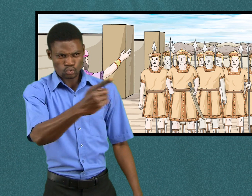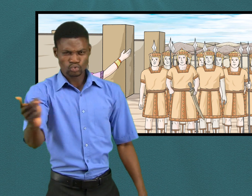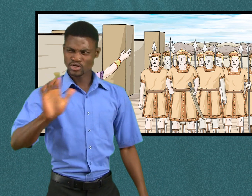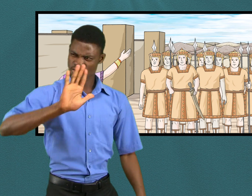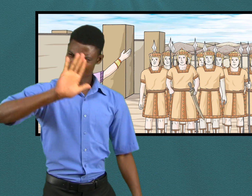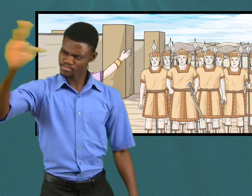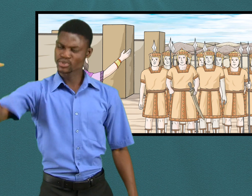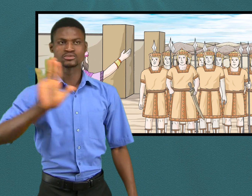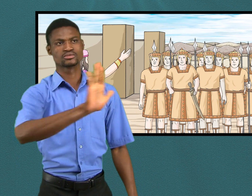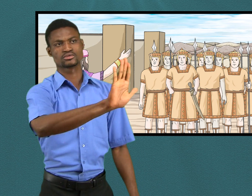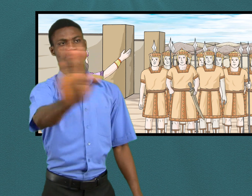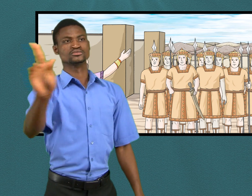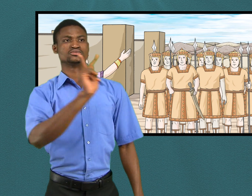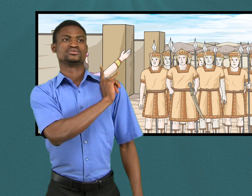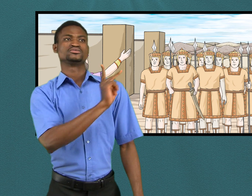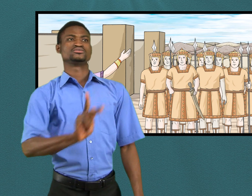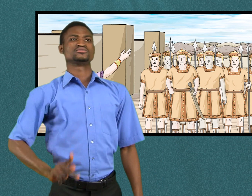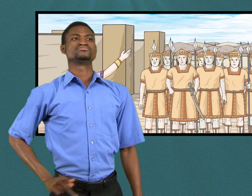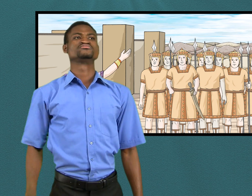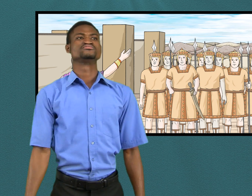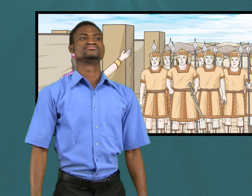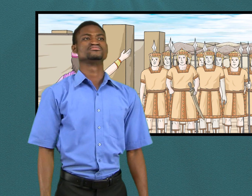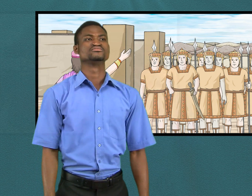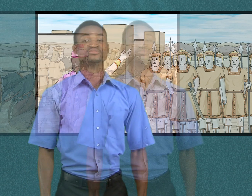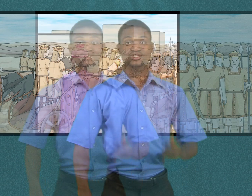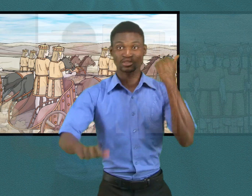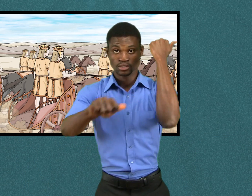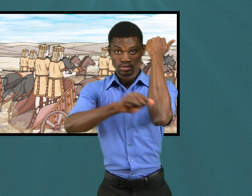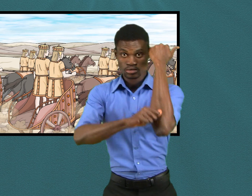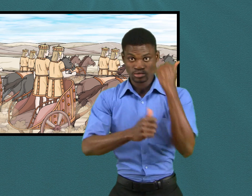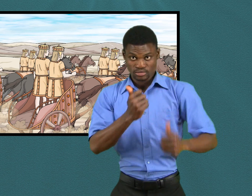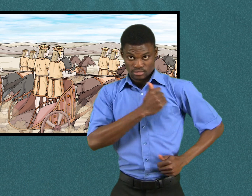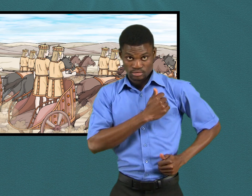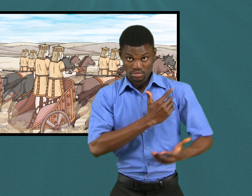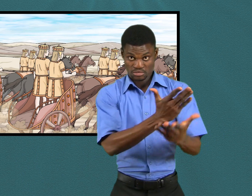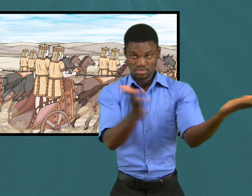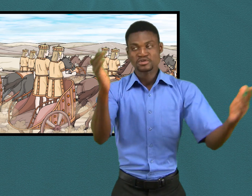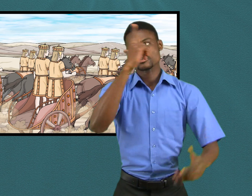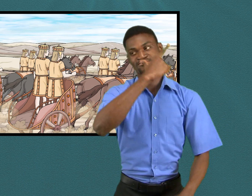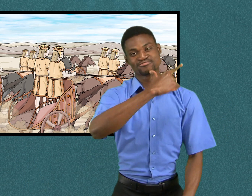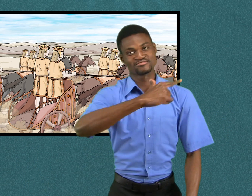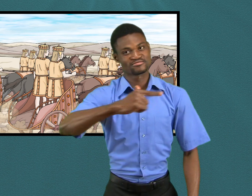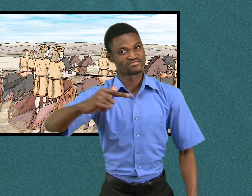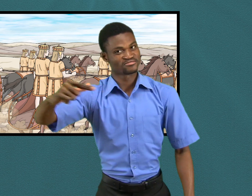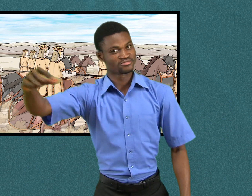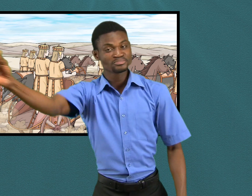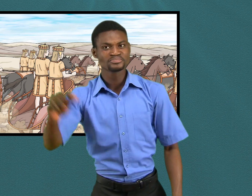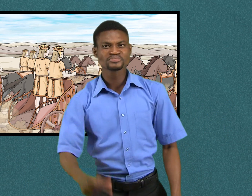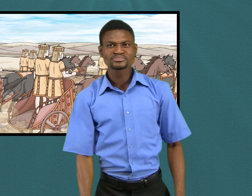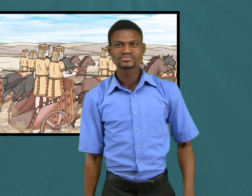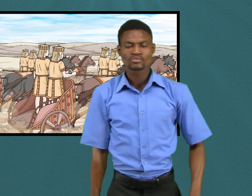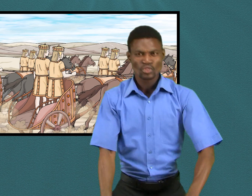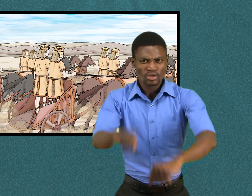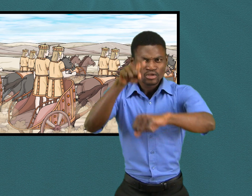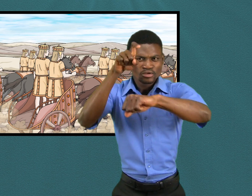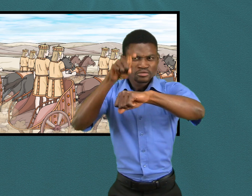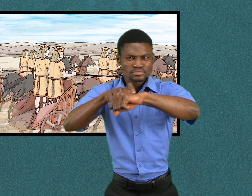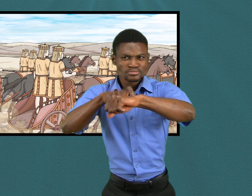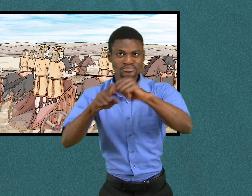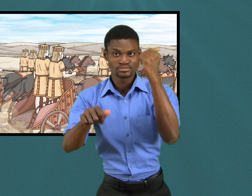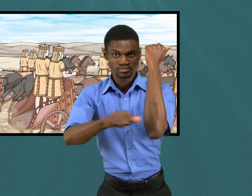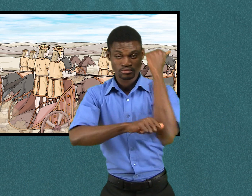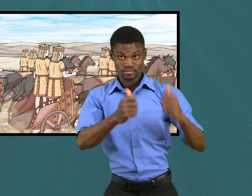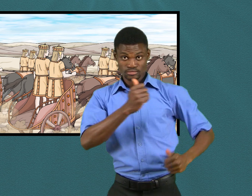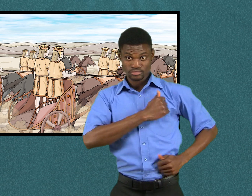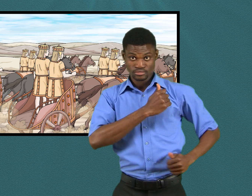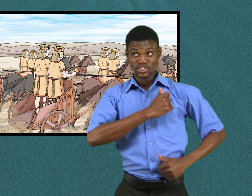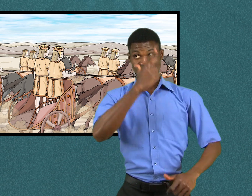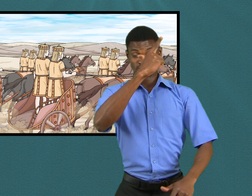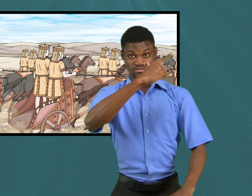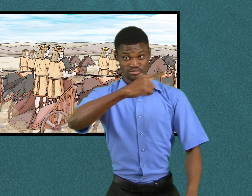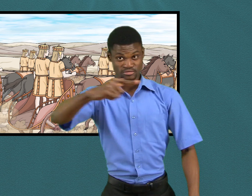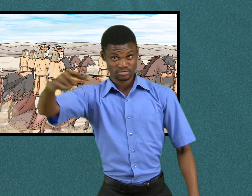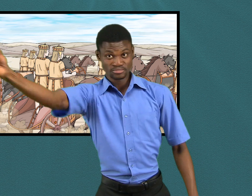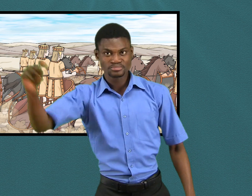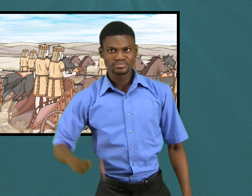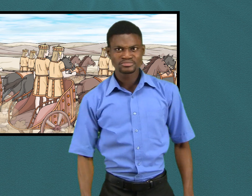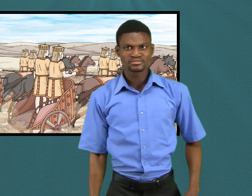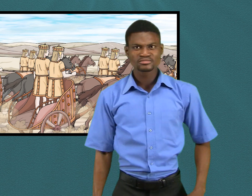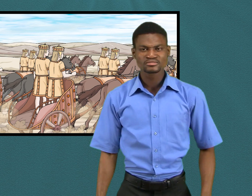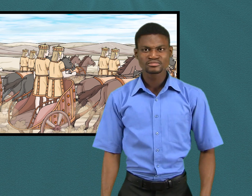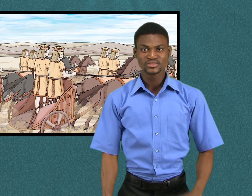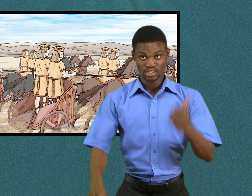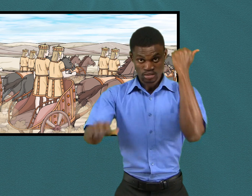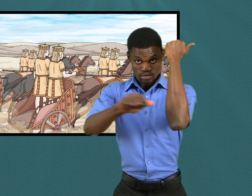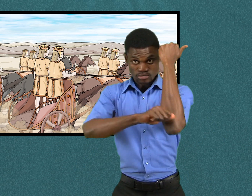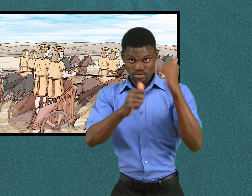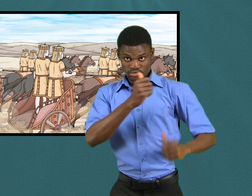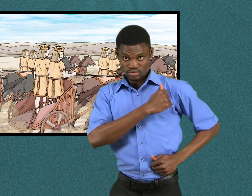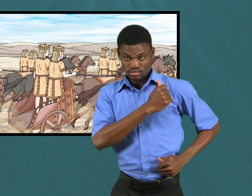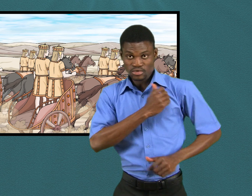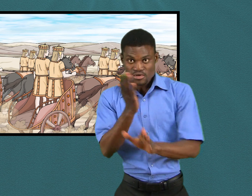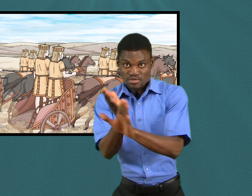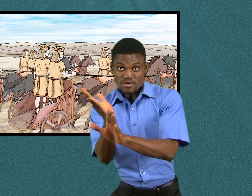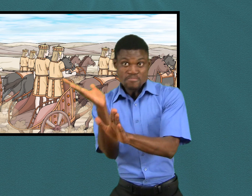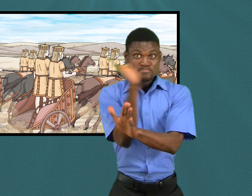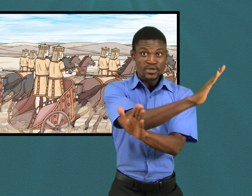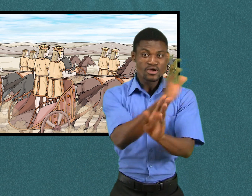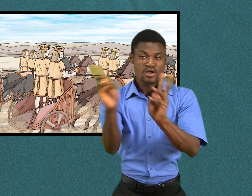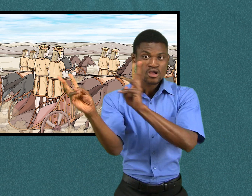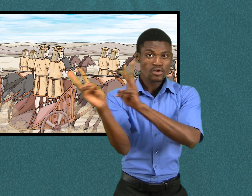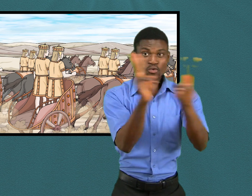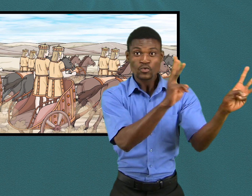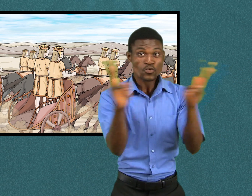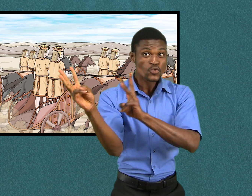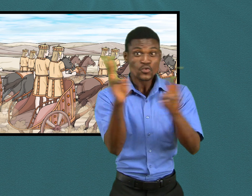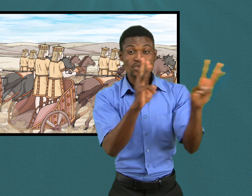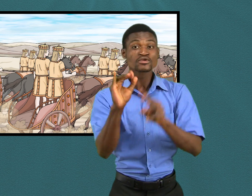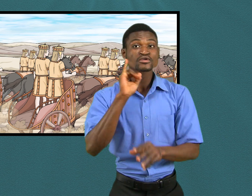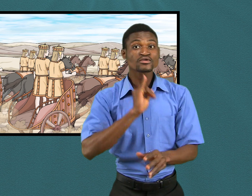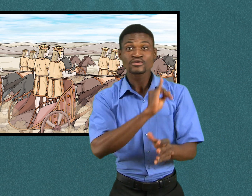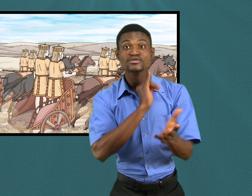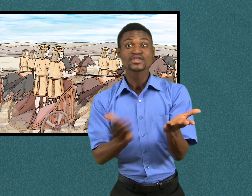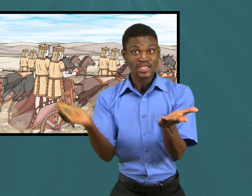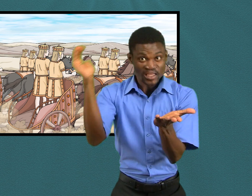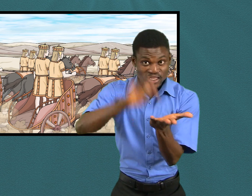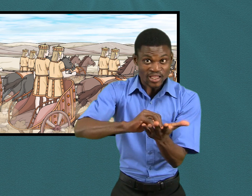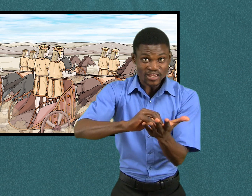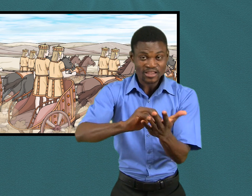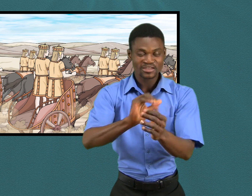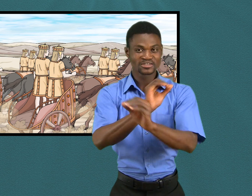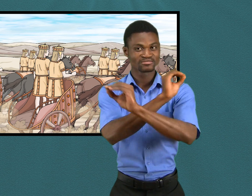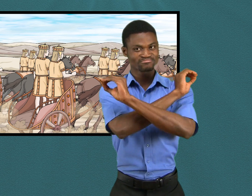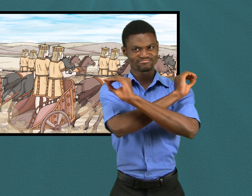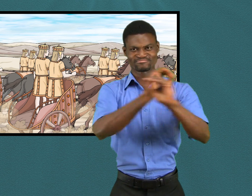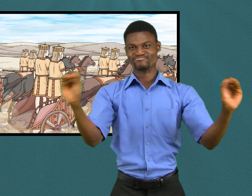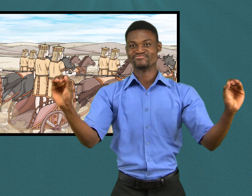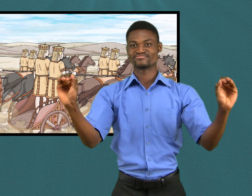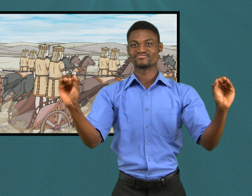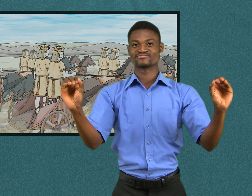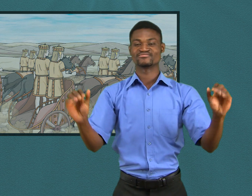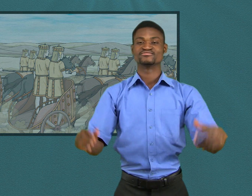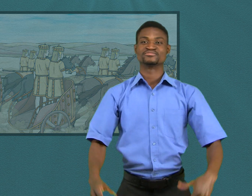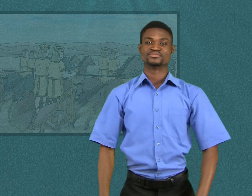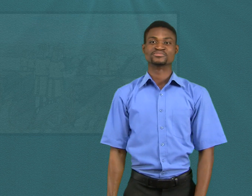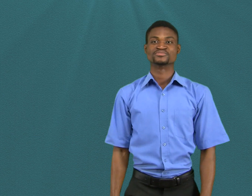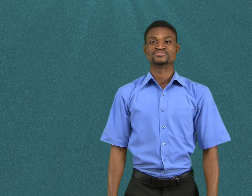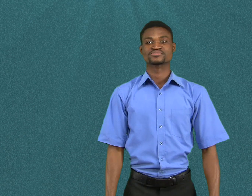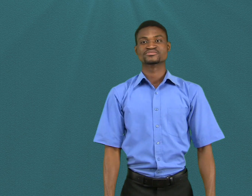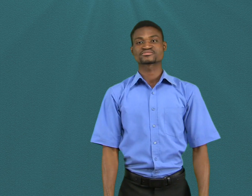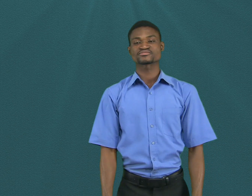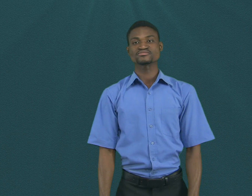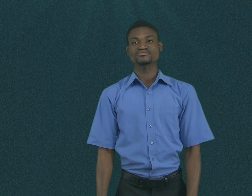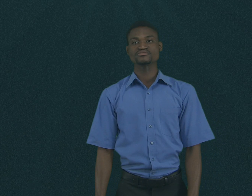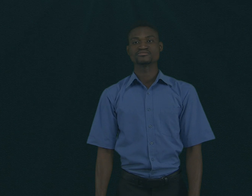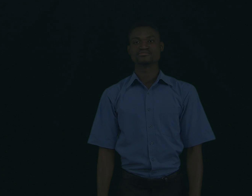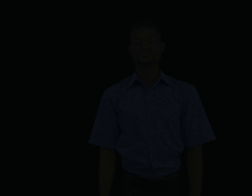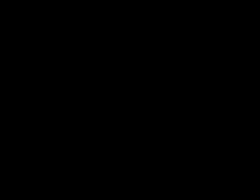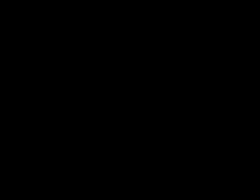And the Aramean raiders did not come into the land of Israel again.